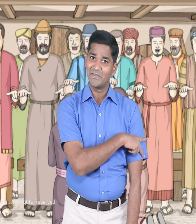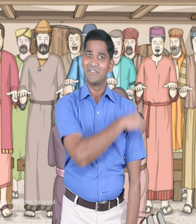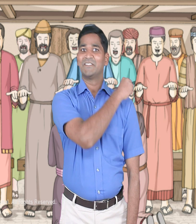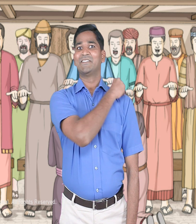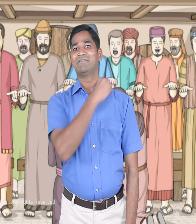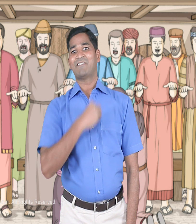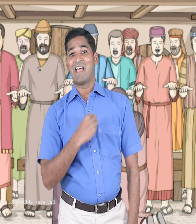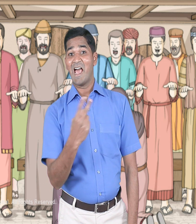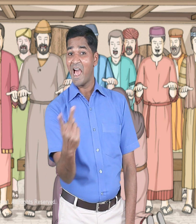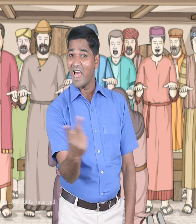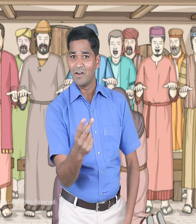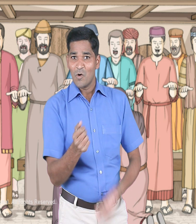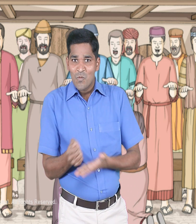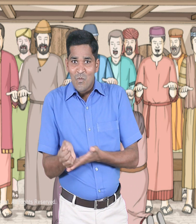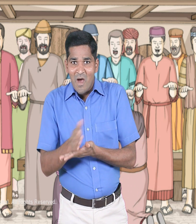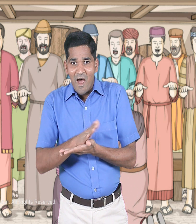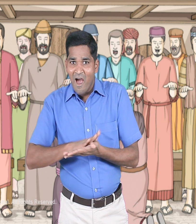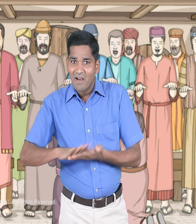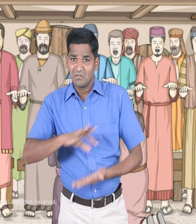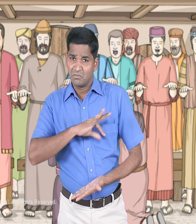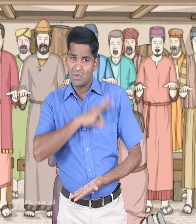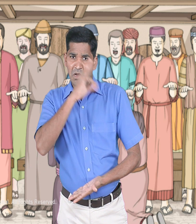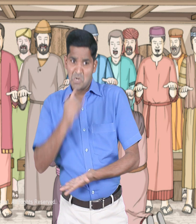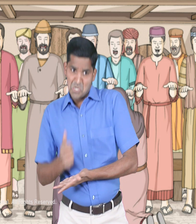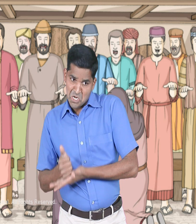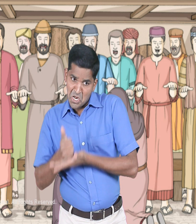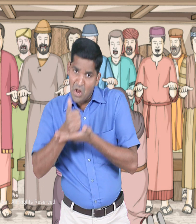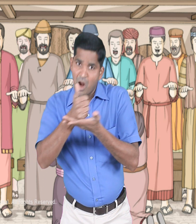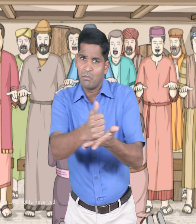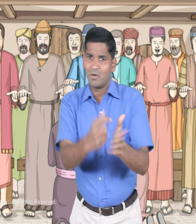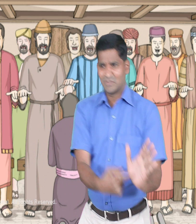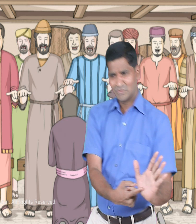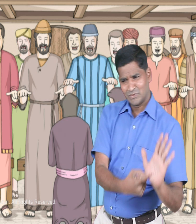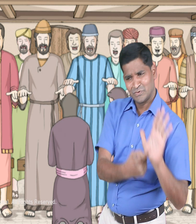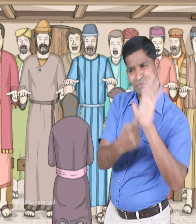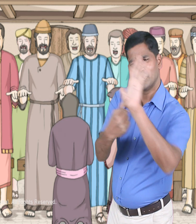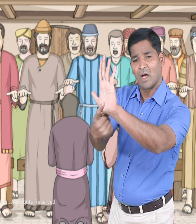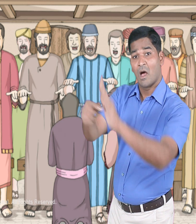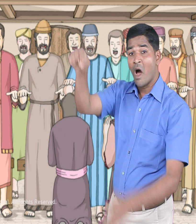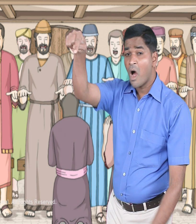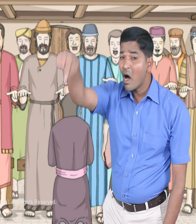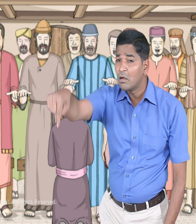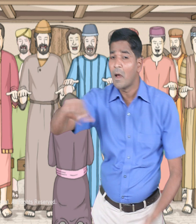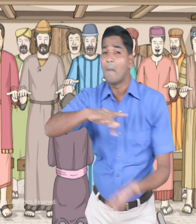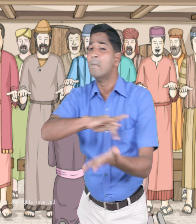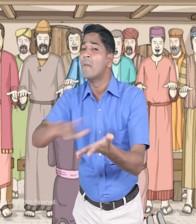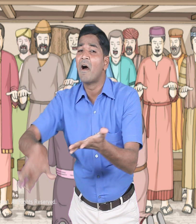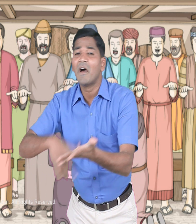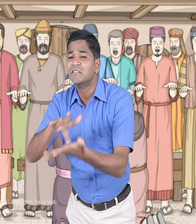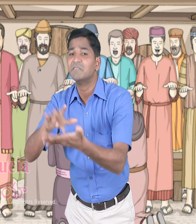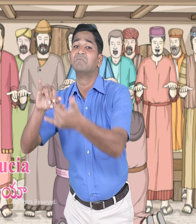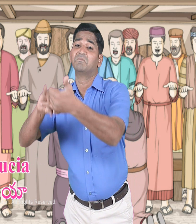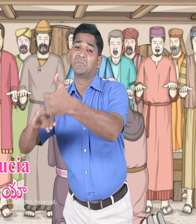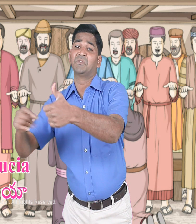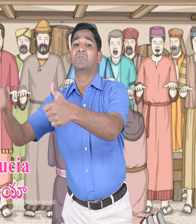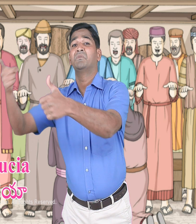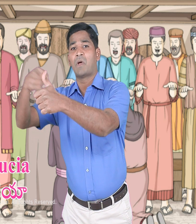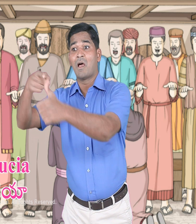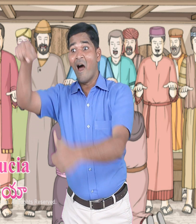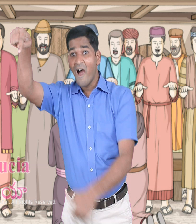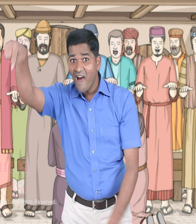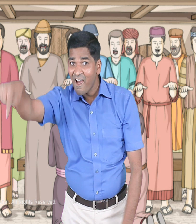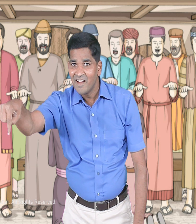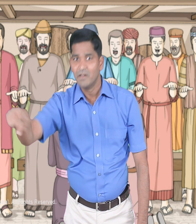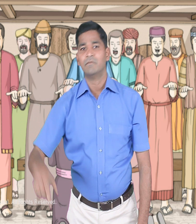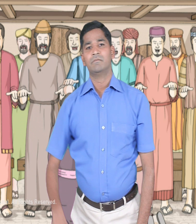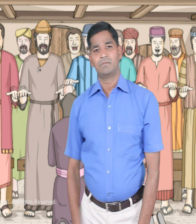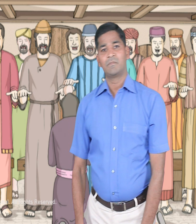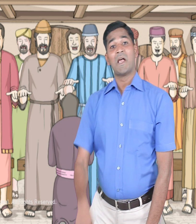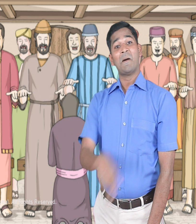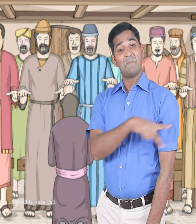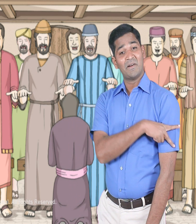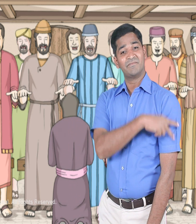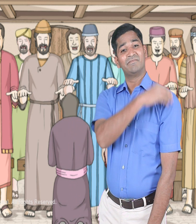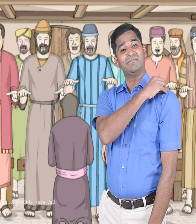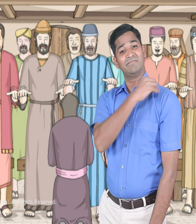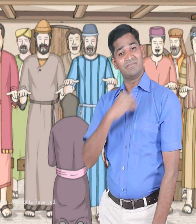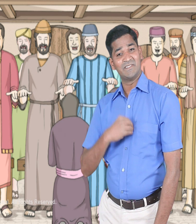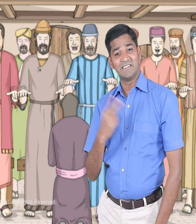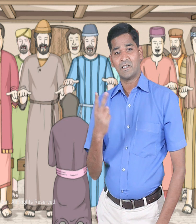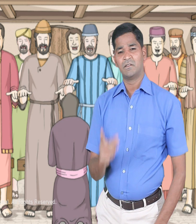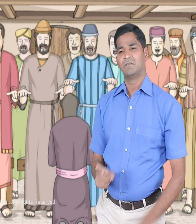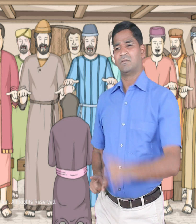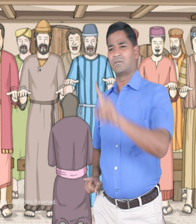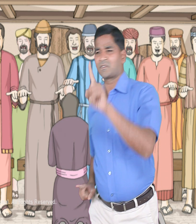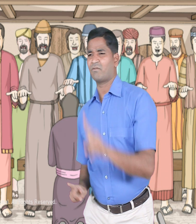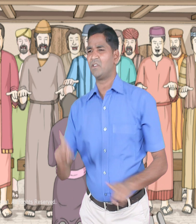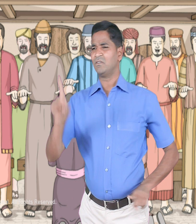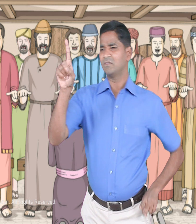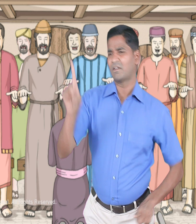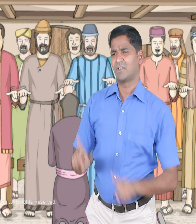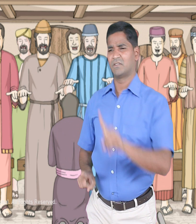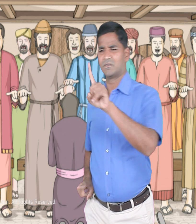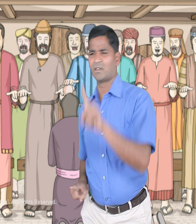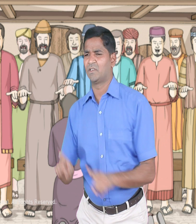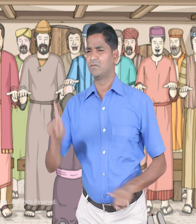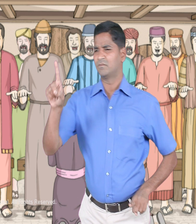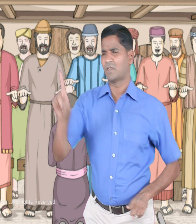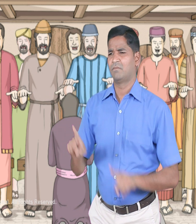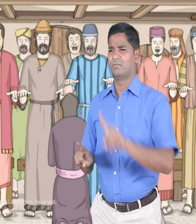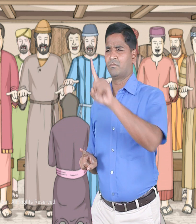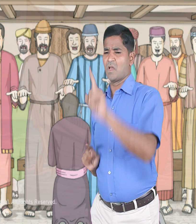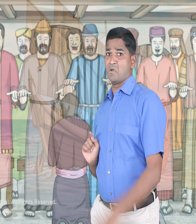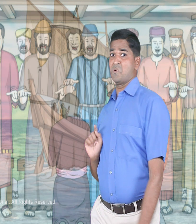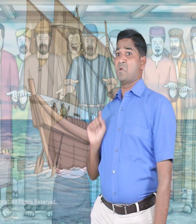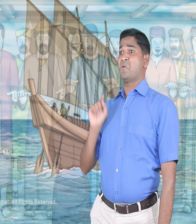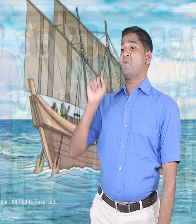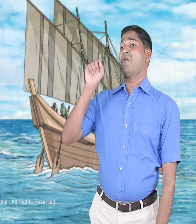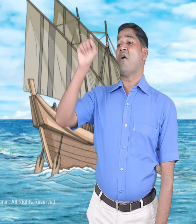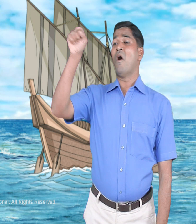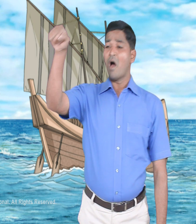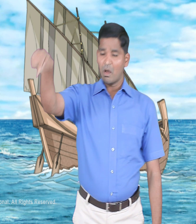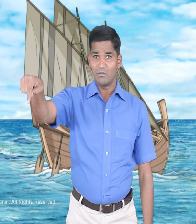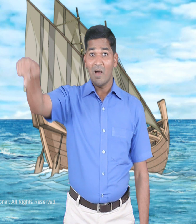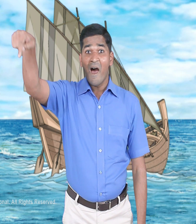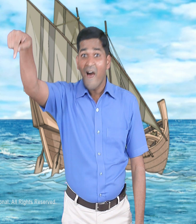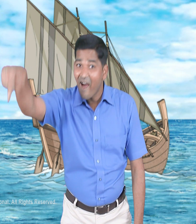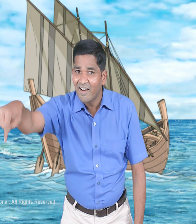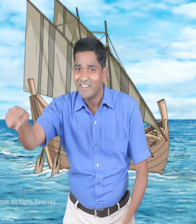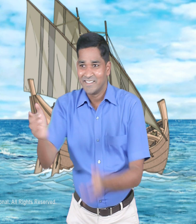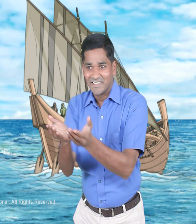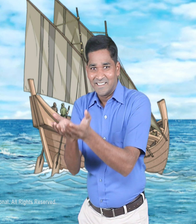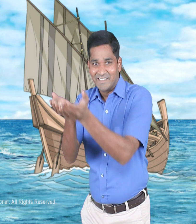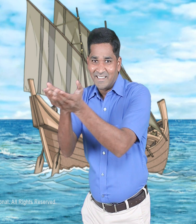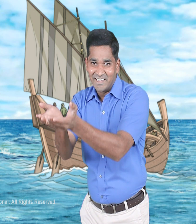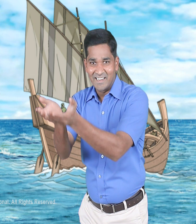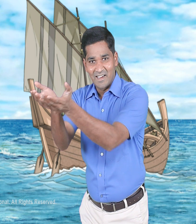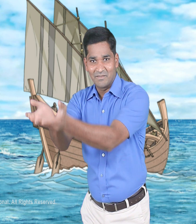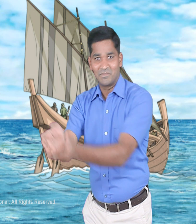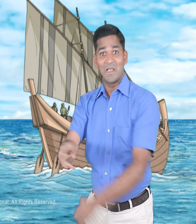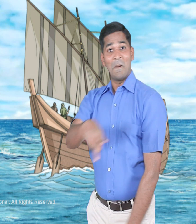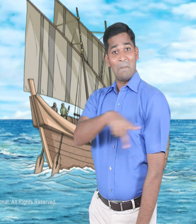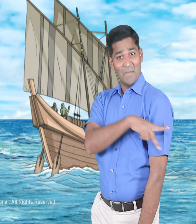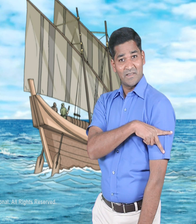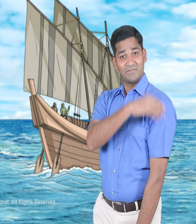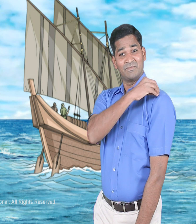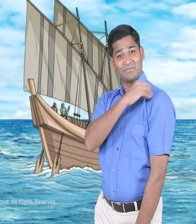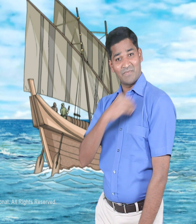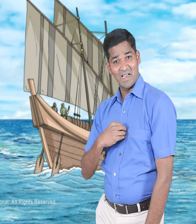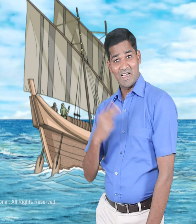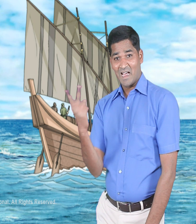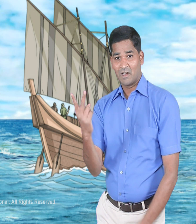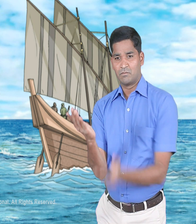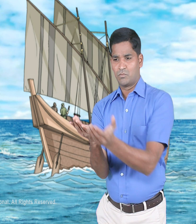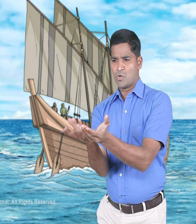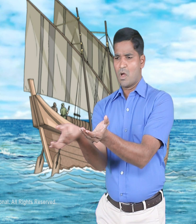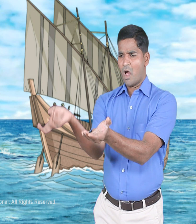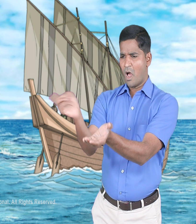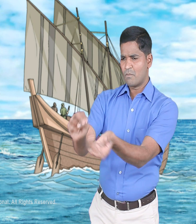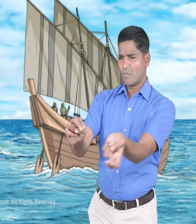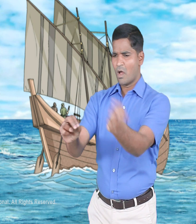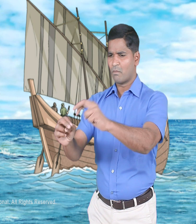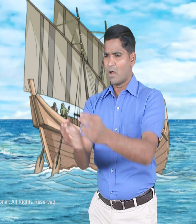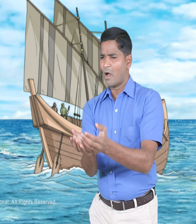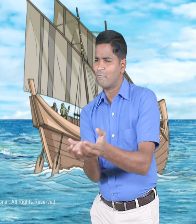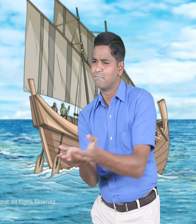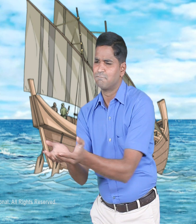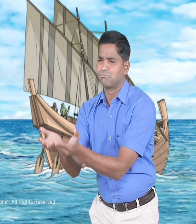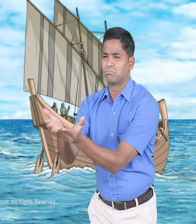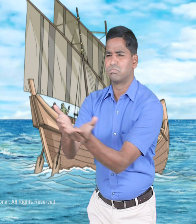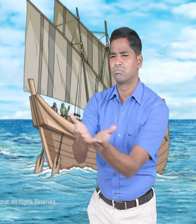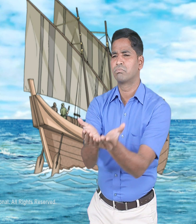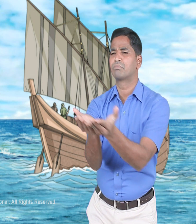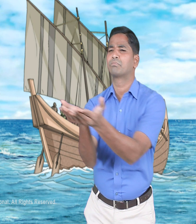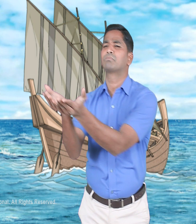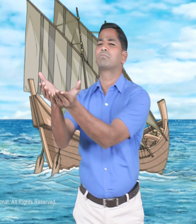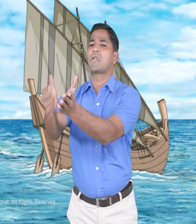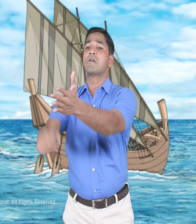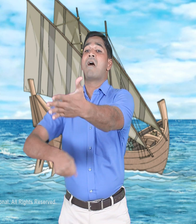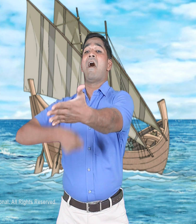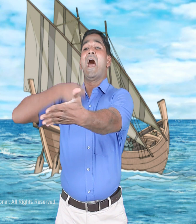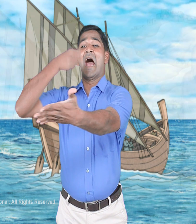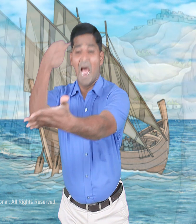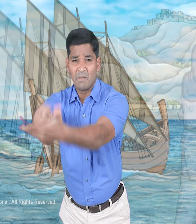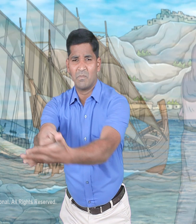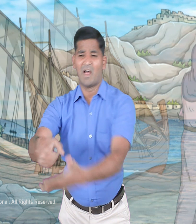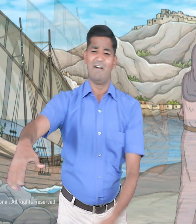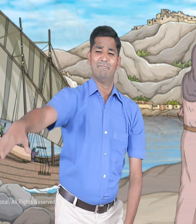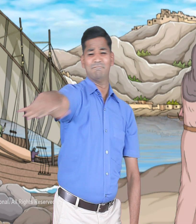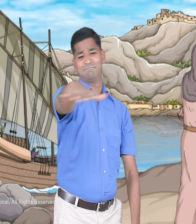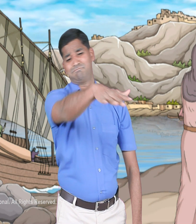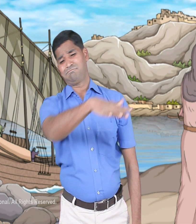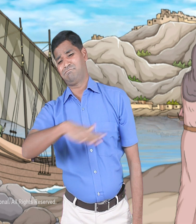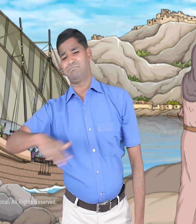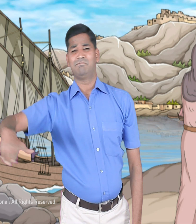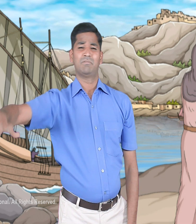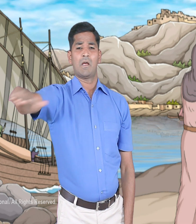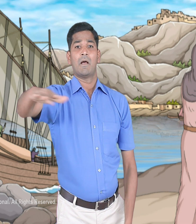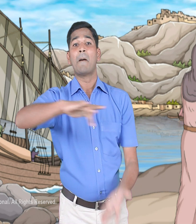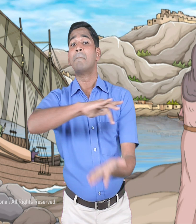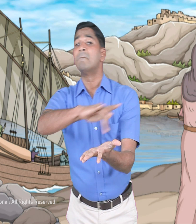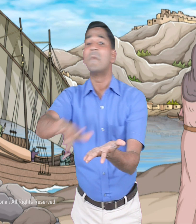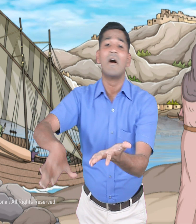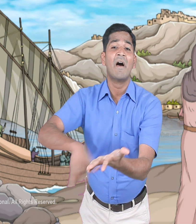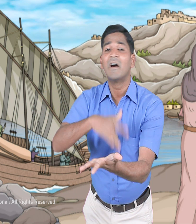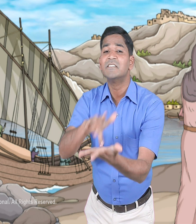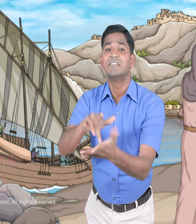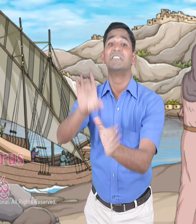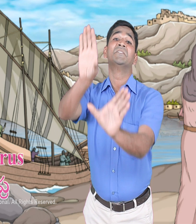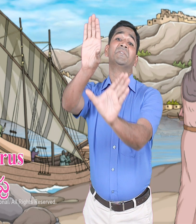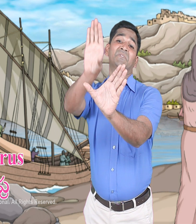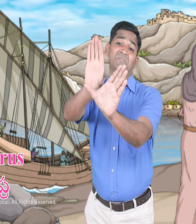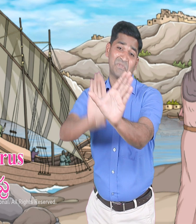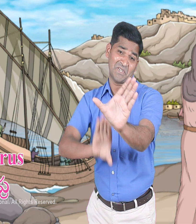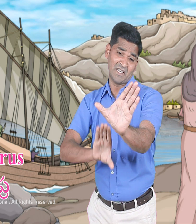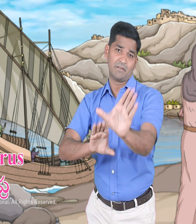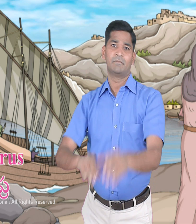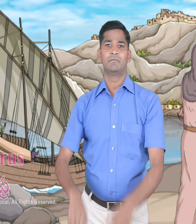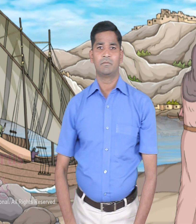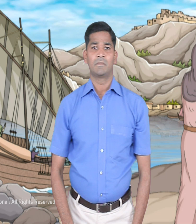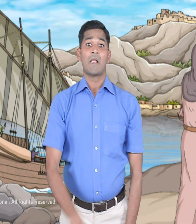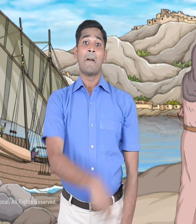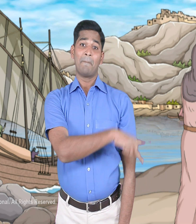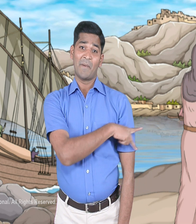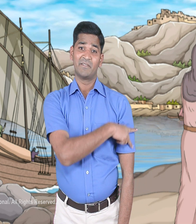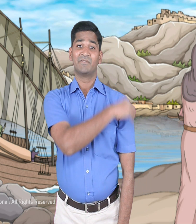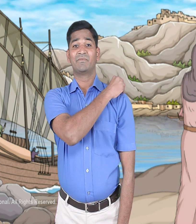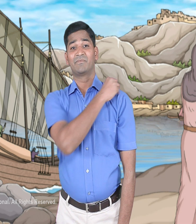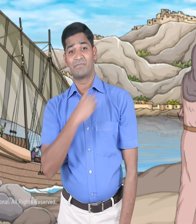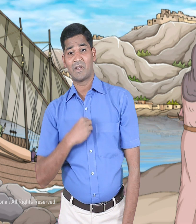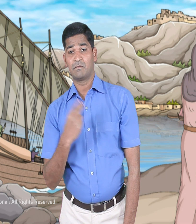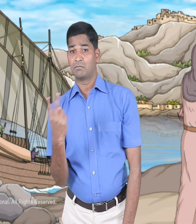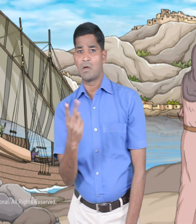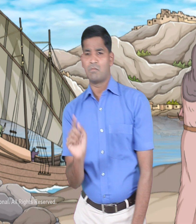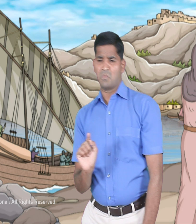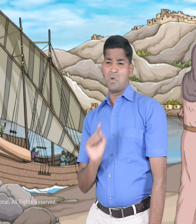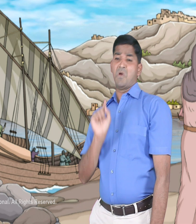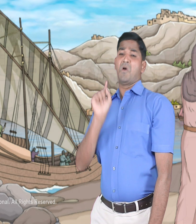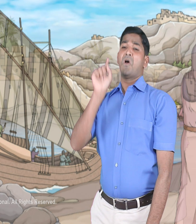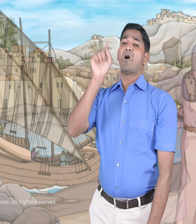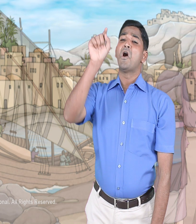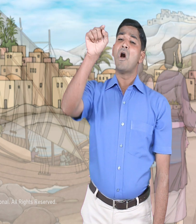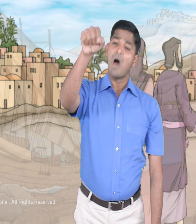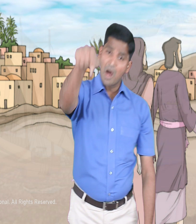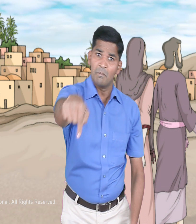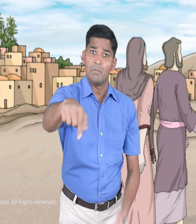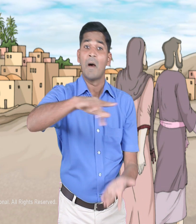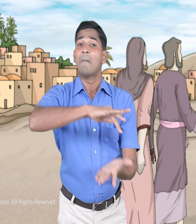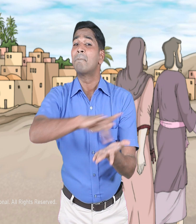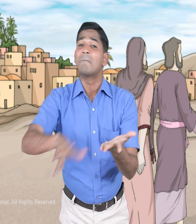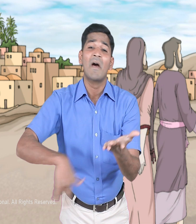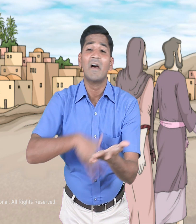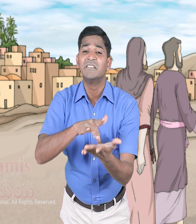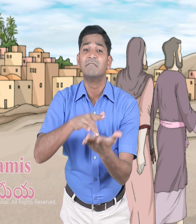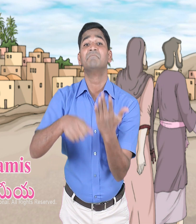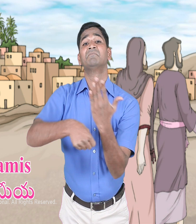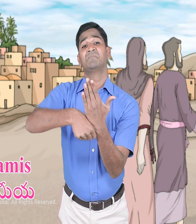So Barnabas and Saul, sent forth by the Holy Spirit, went down to Seleucia and sailed from there to Cyprus.